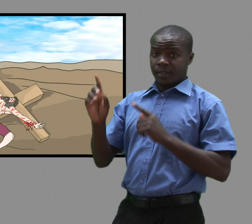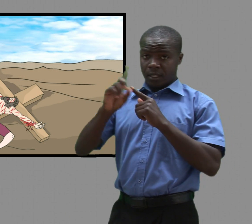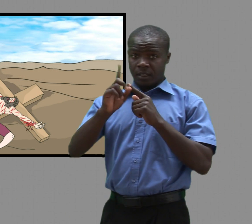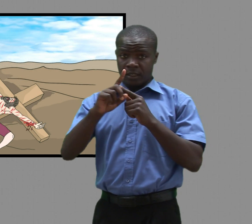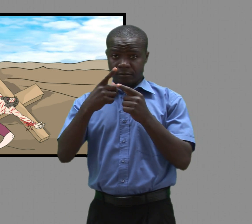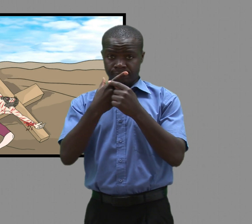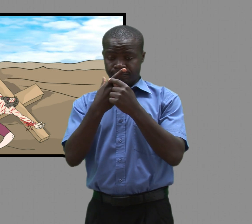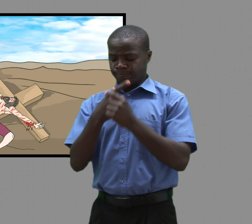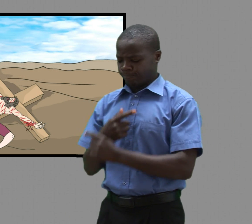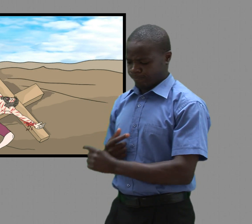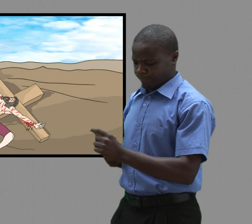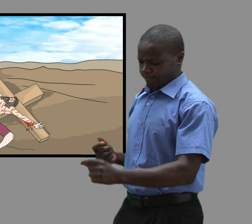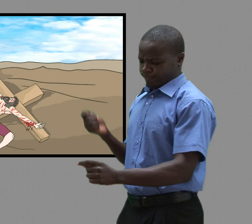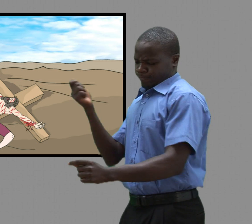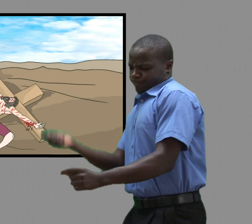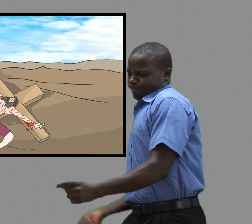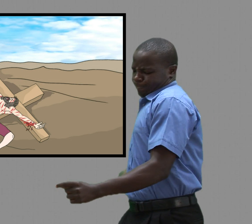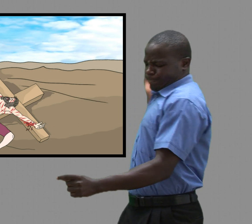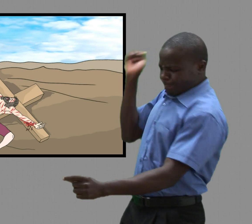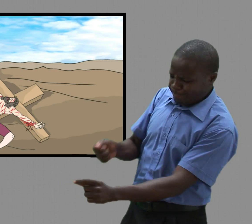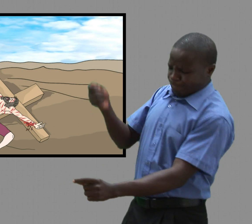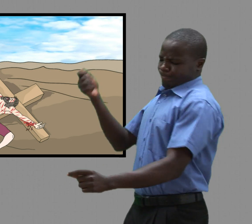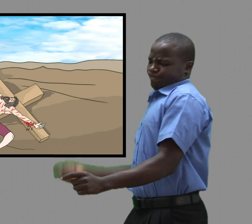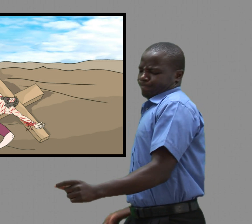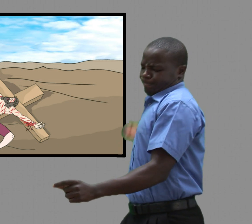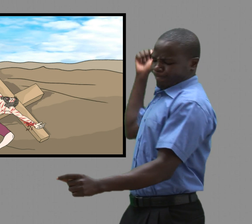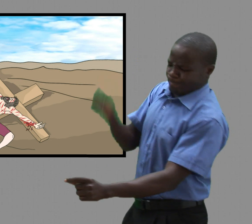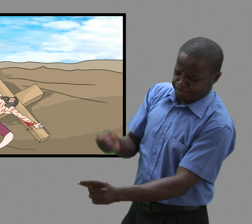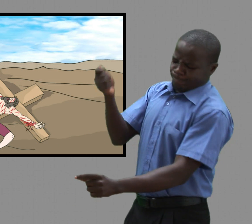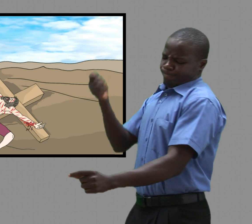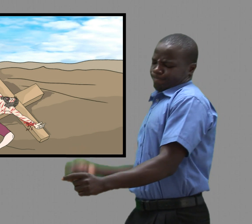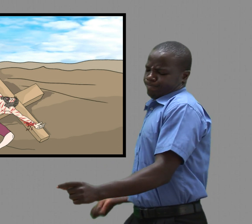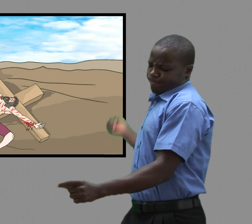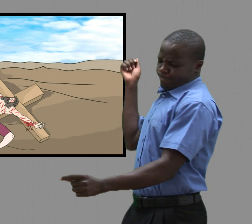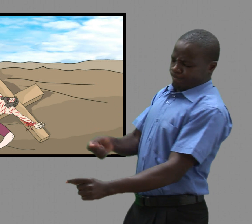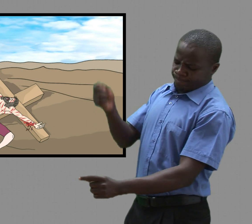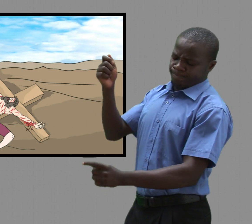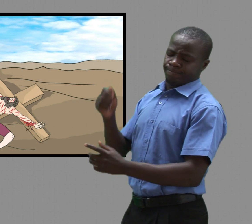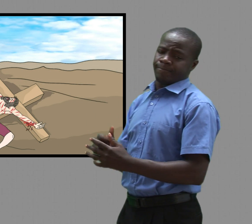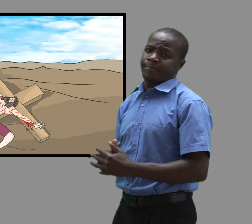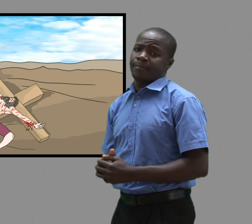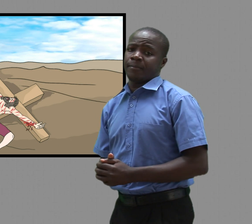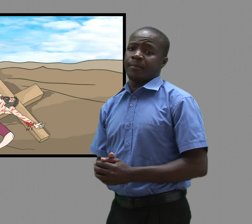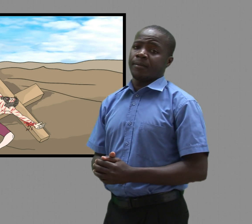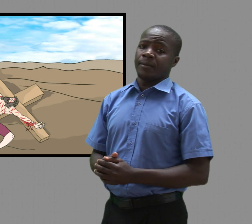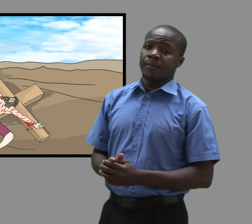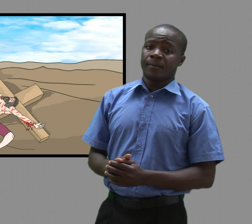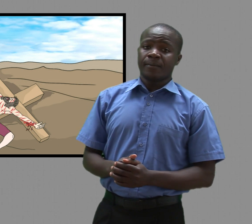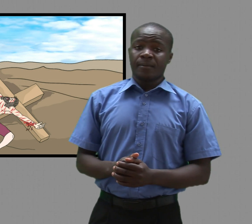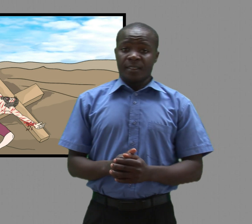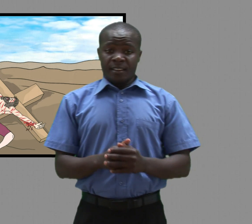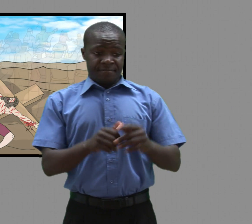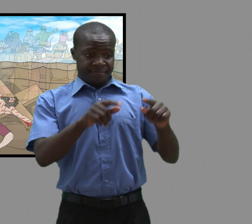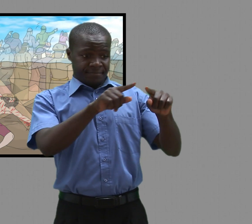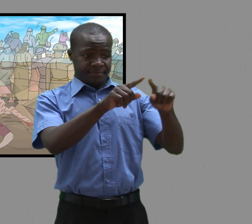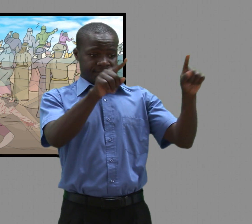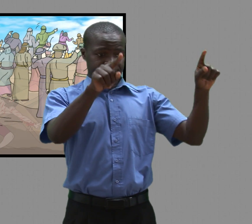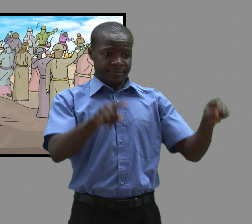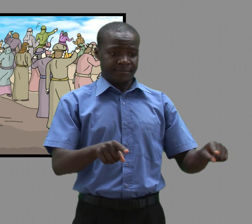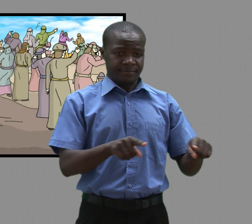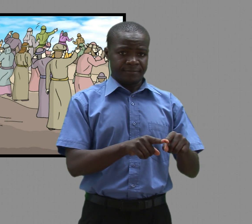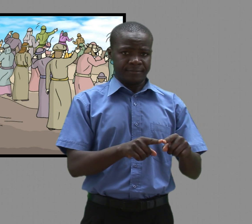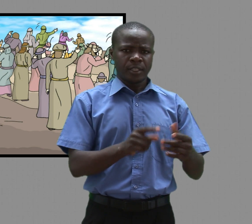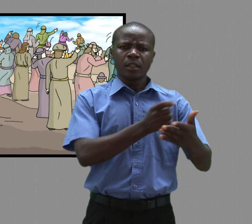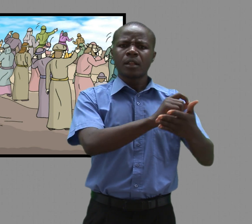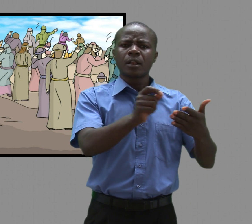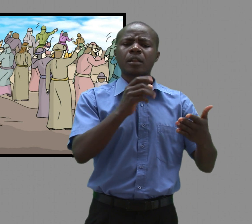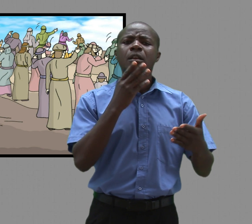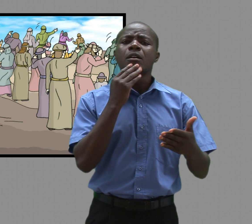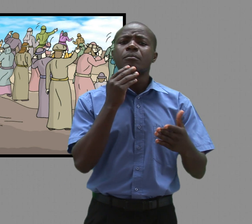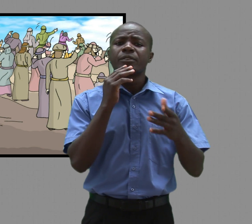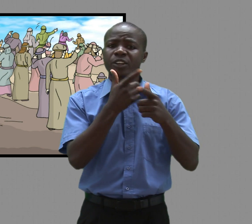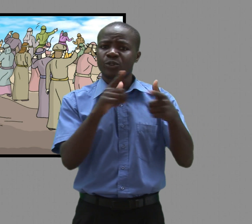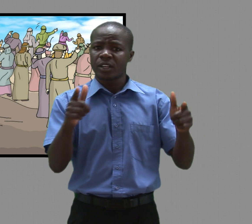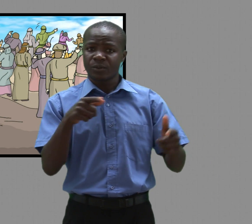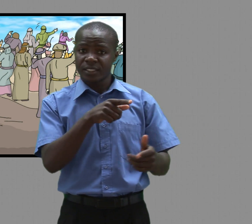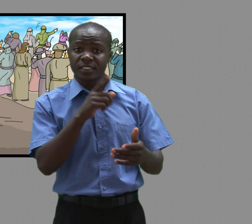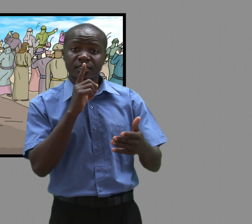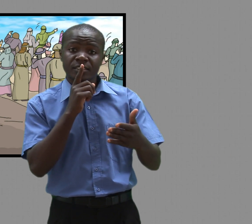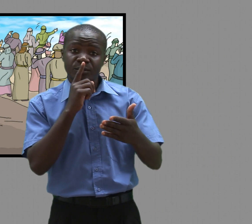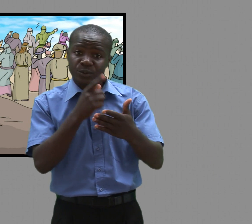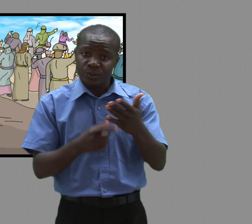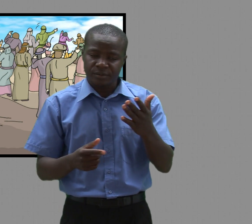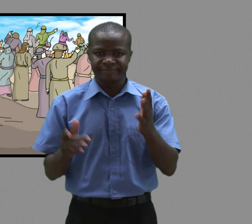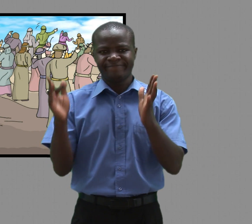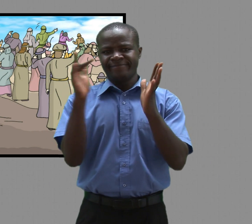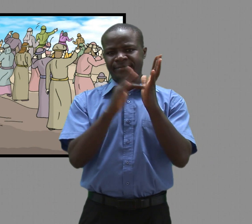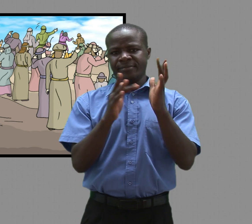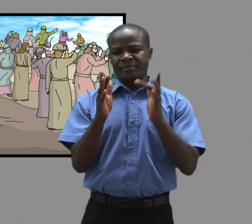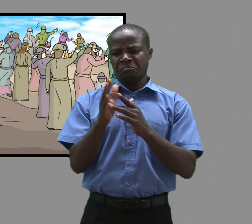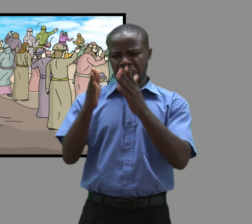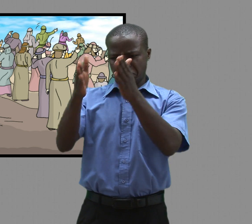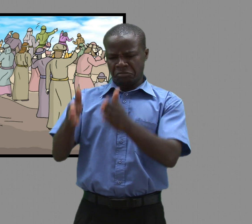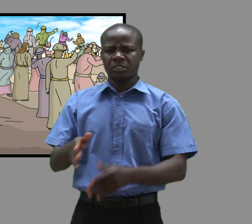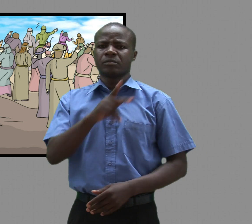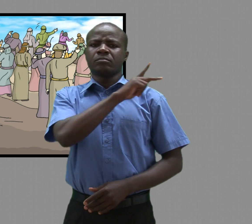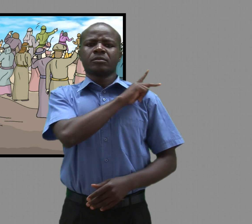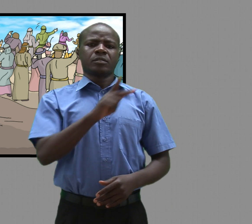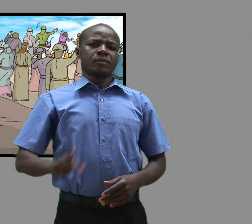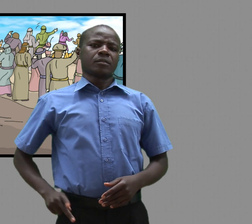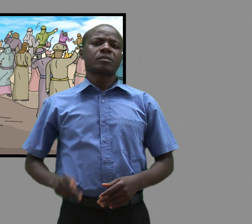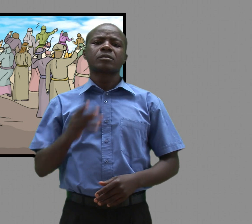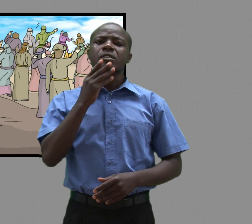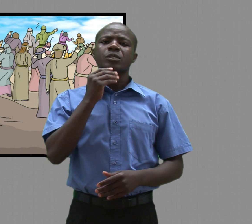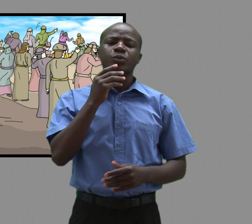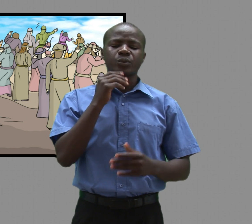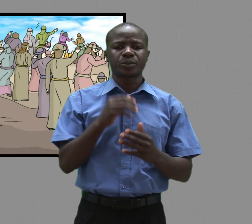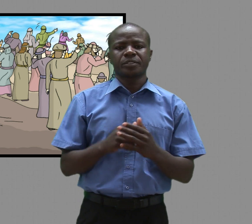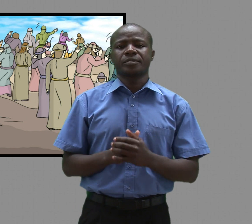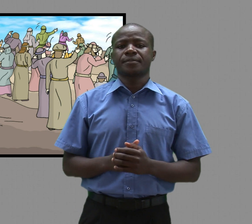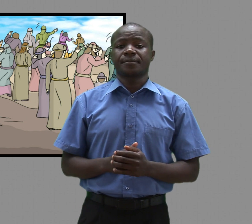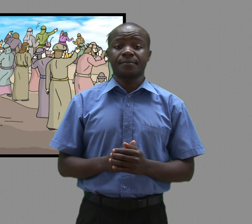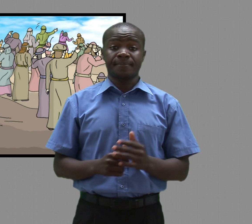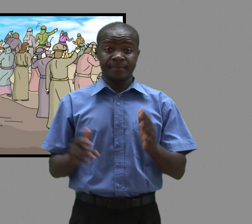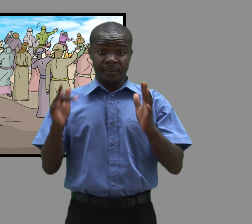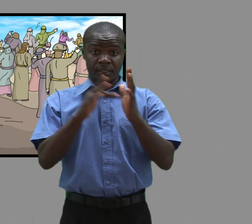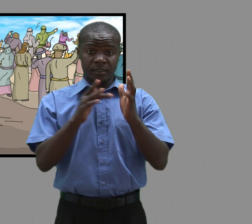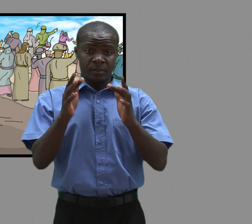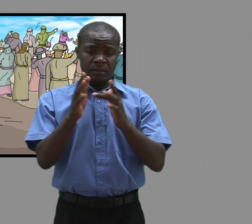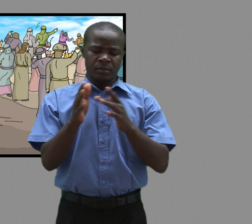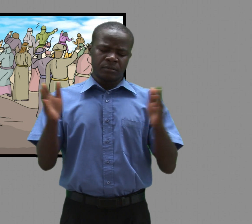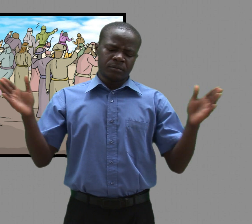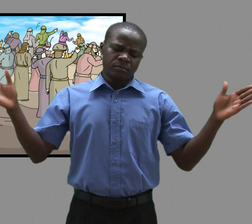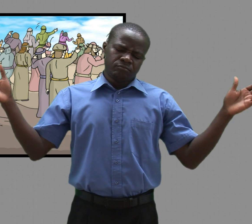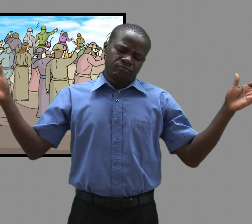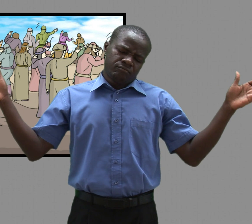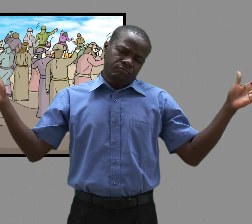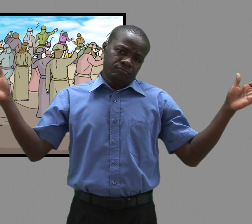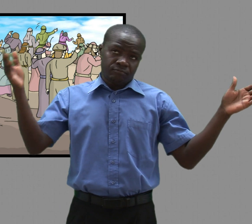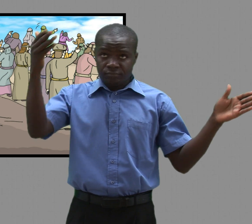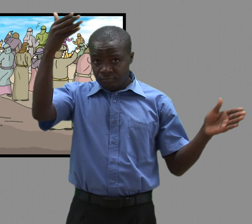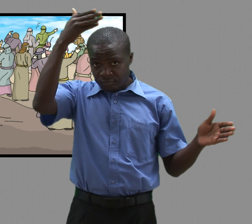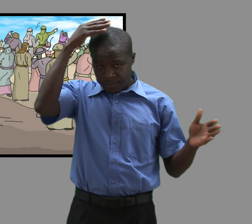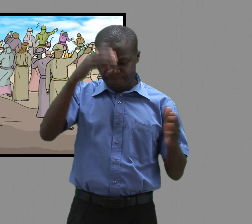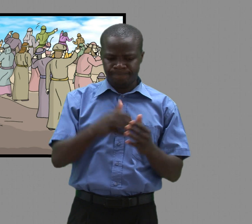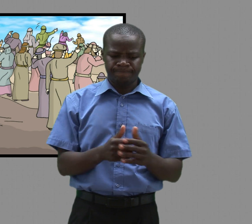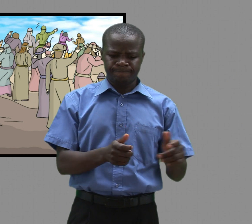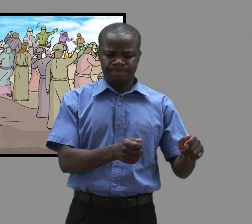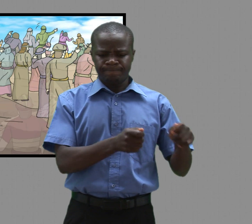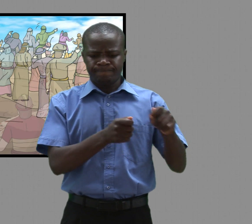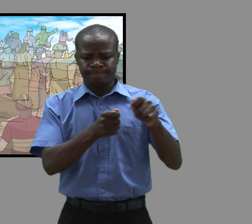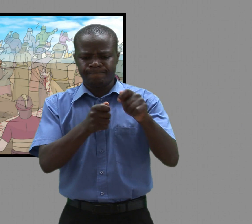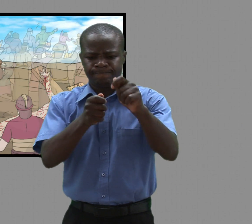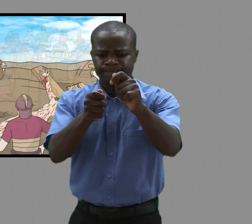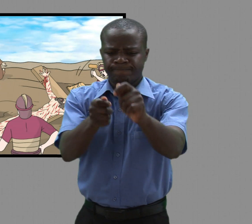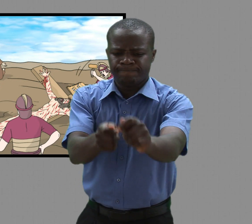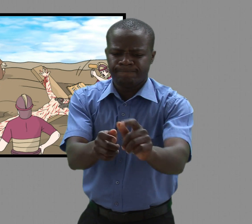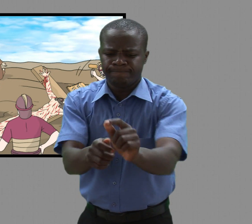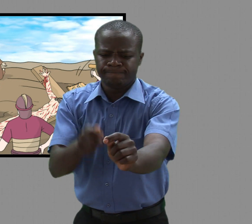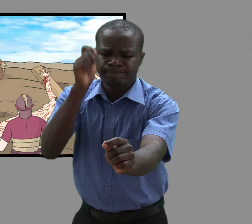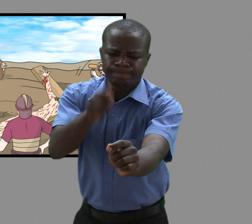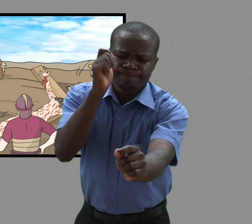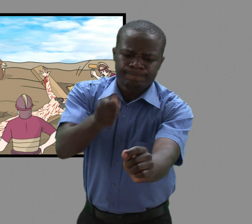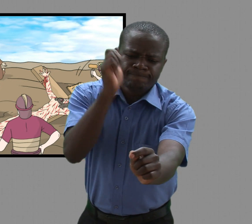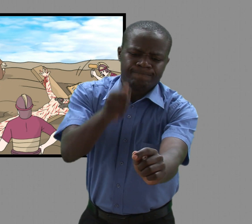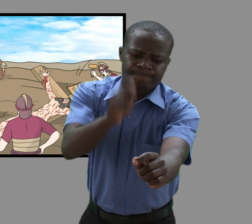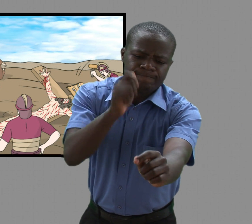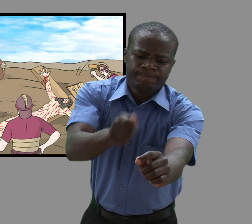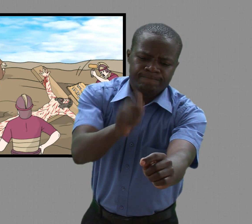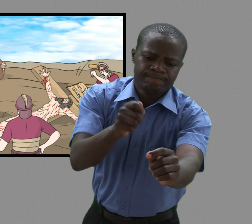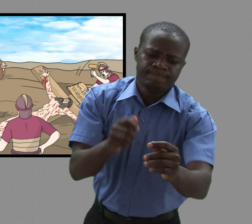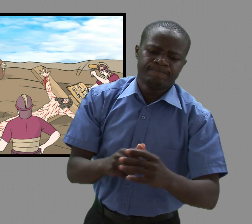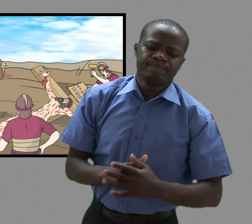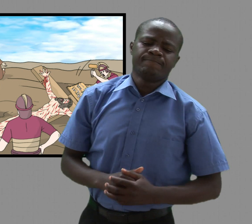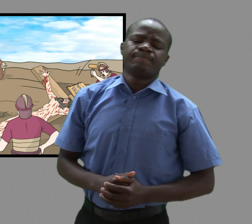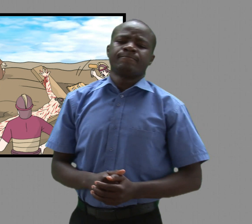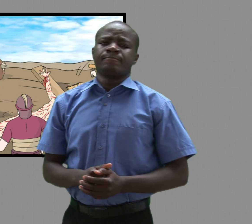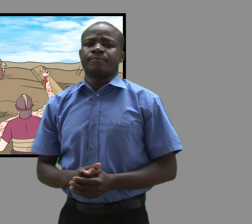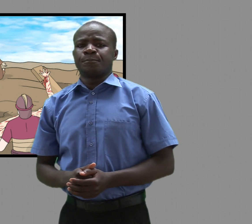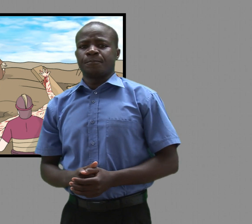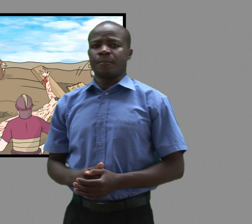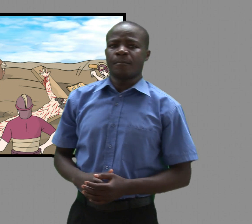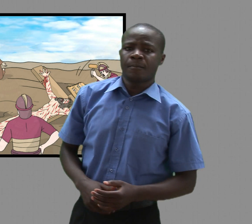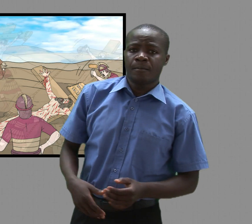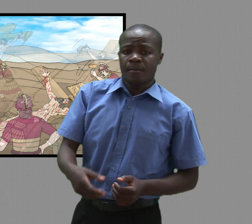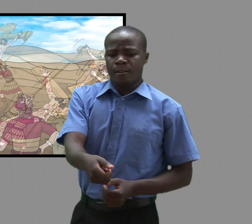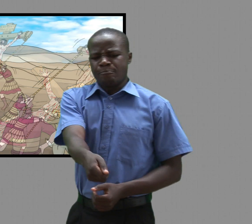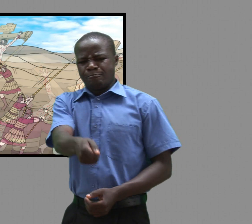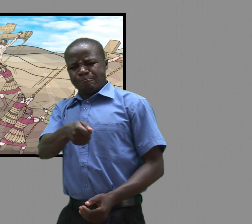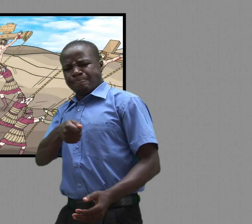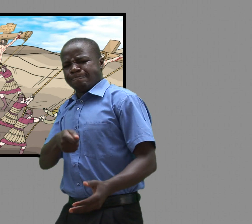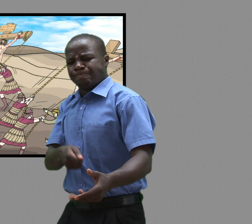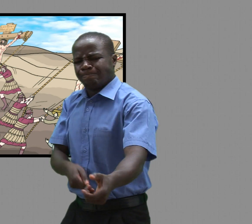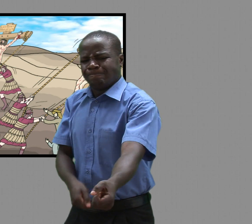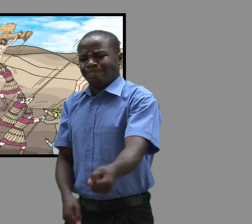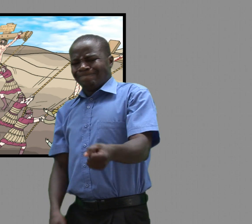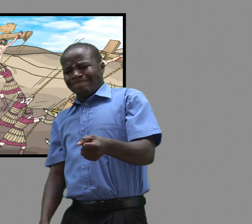And sitting down, they kept watch over Him there.